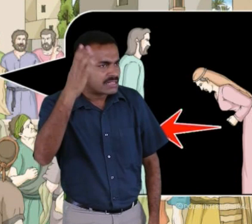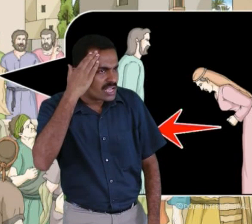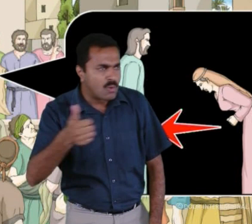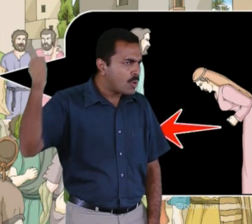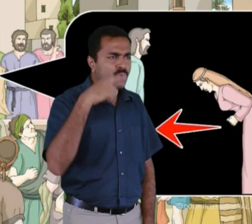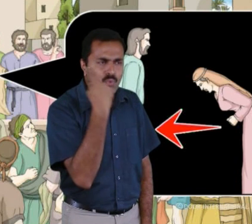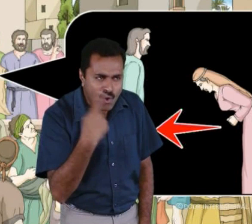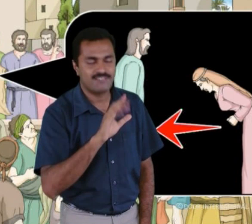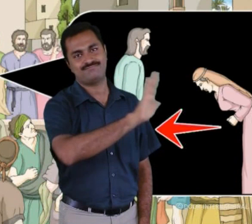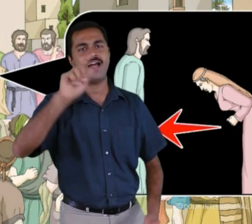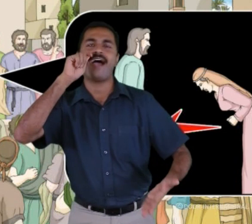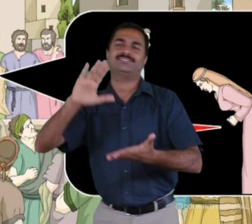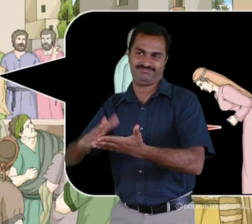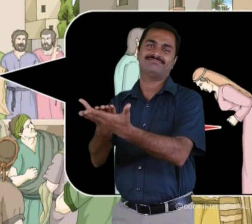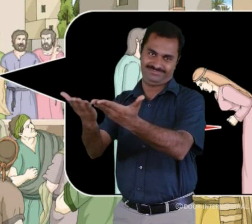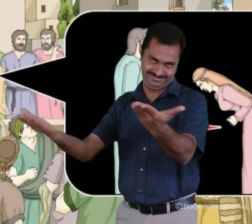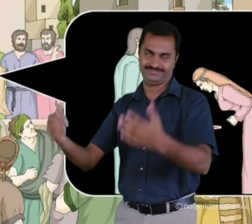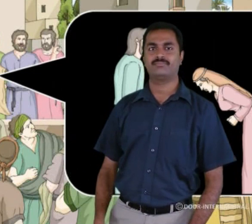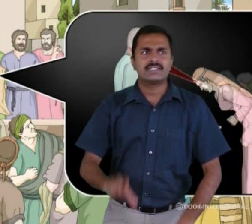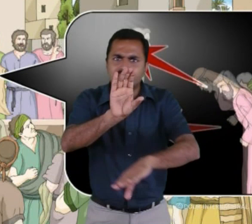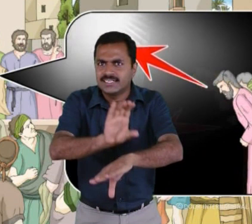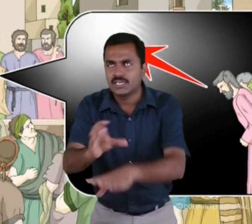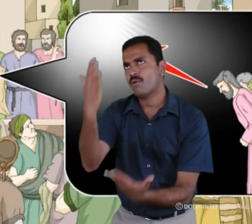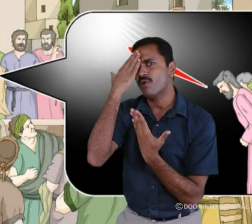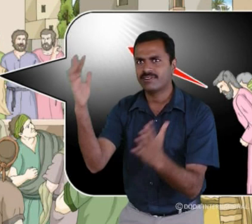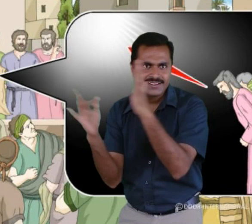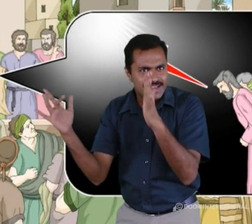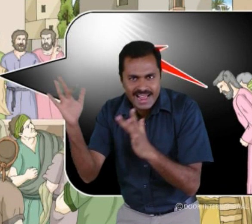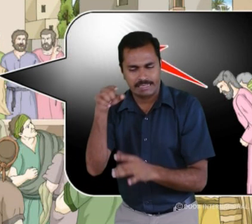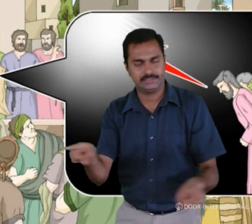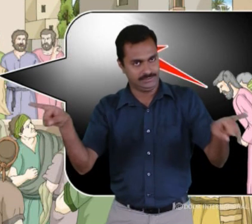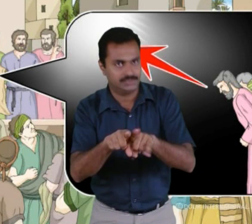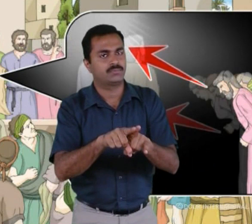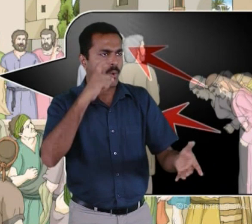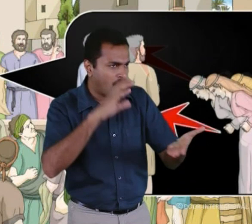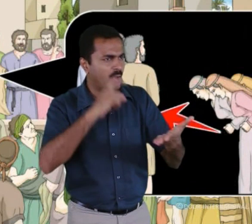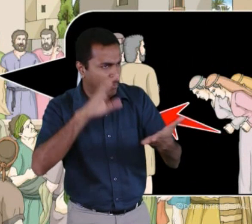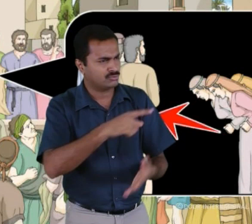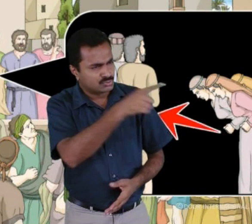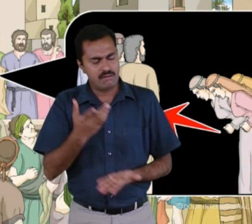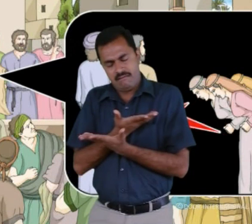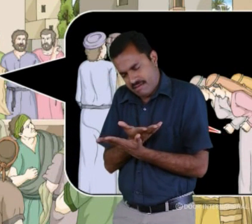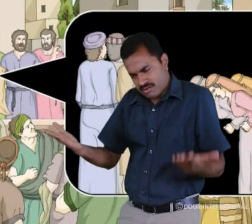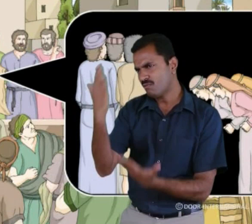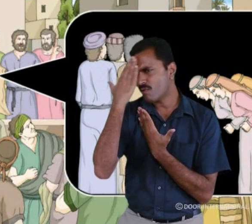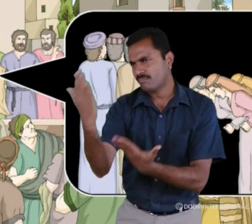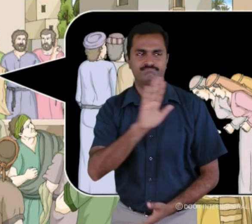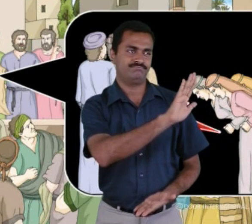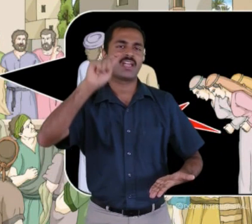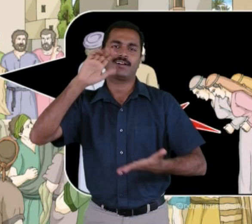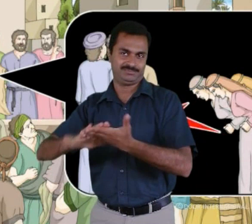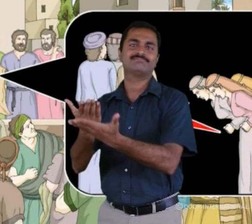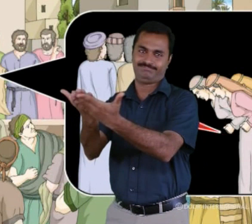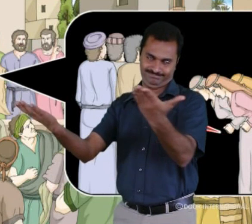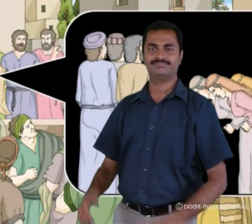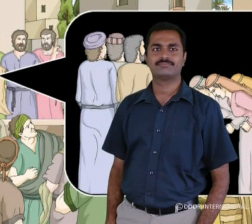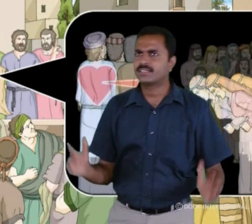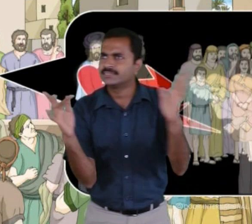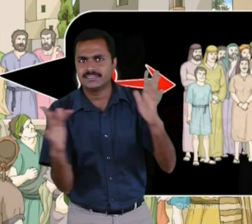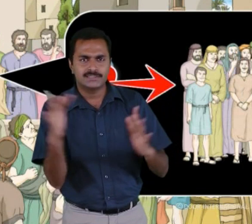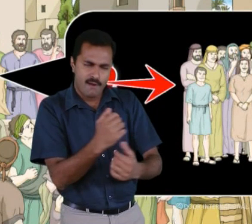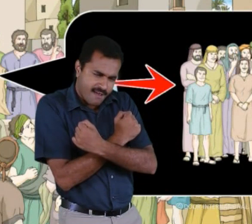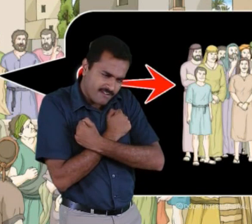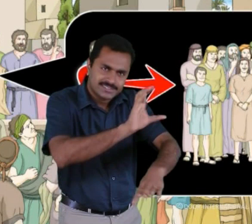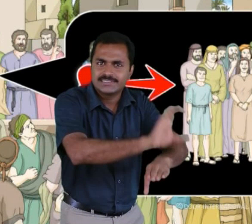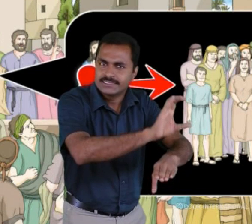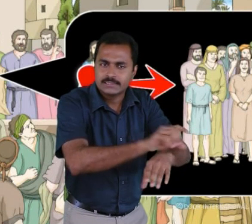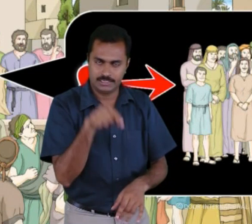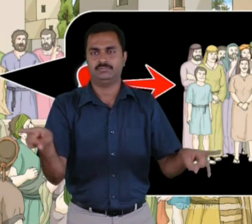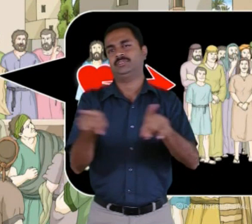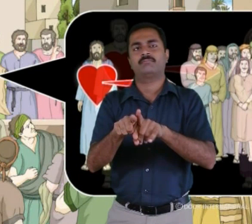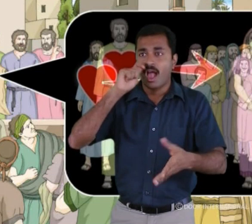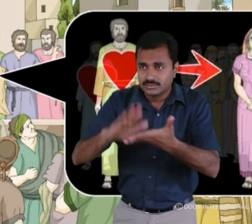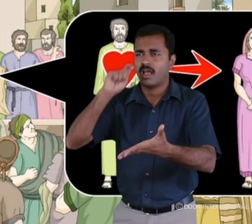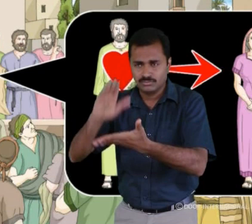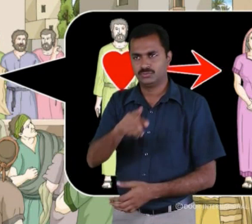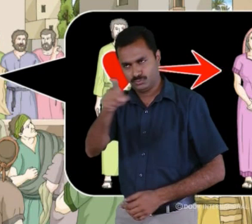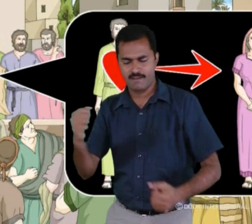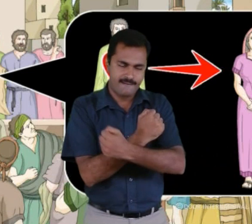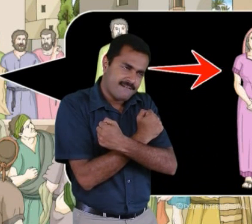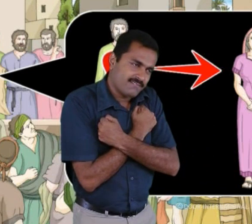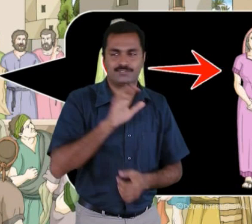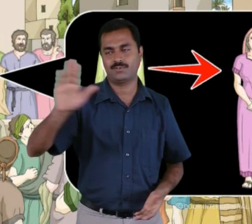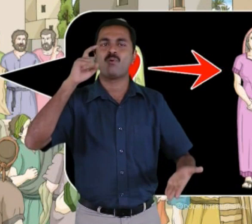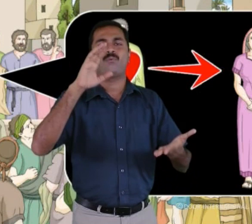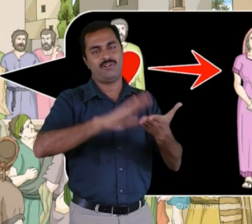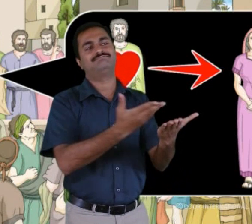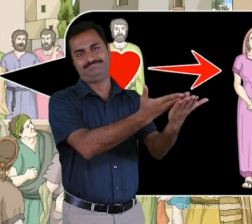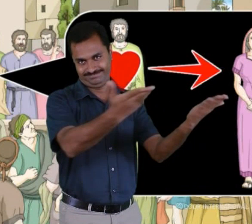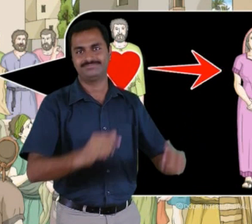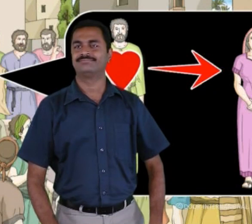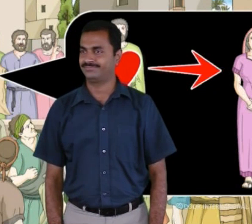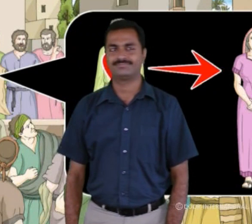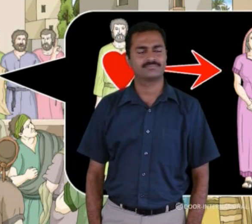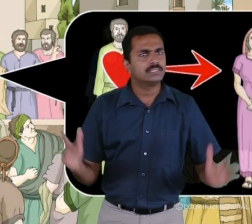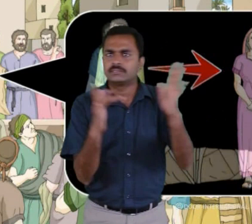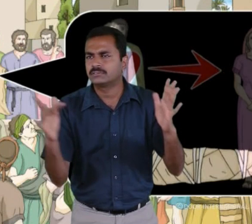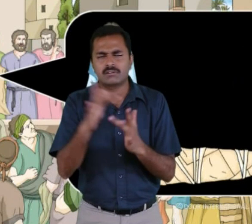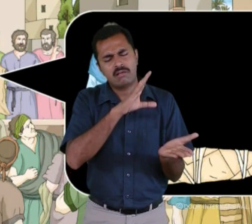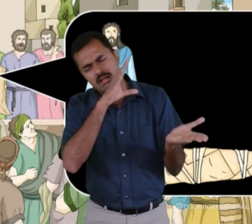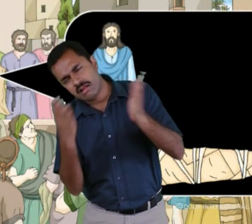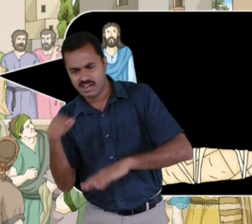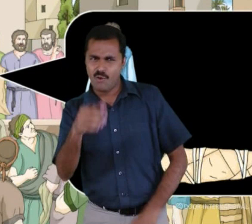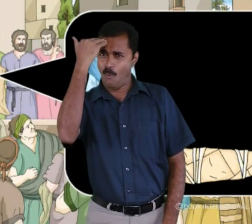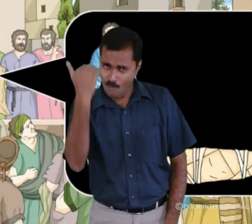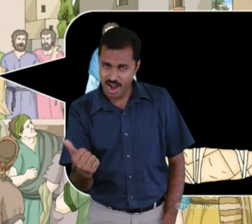Now as the church submits to Christ, so also wives should submit to their husbands in everything.